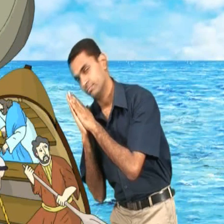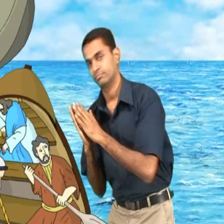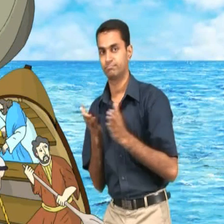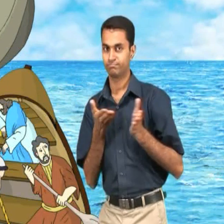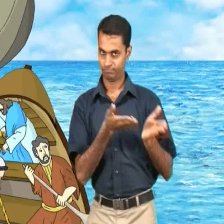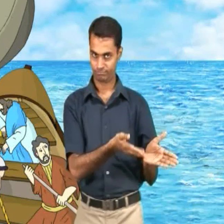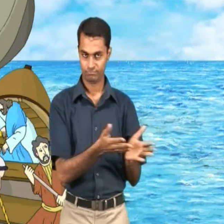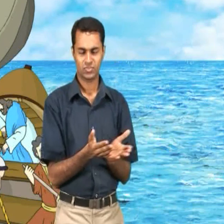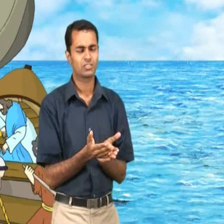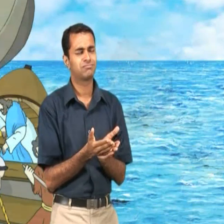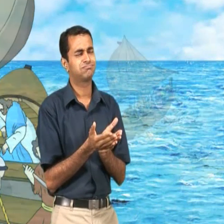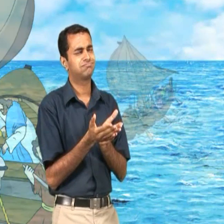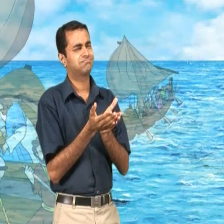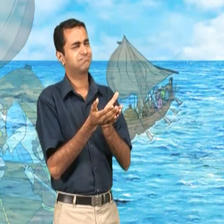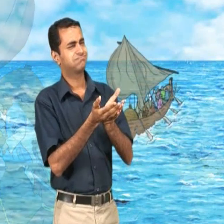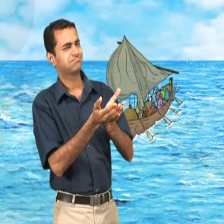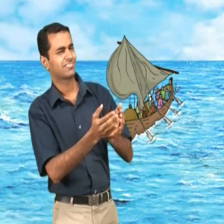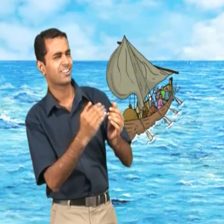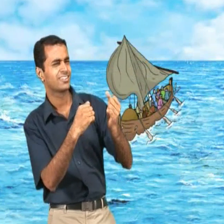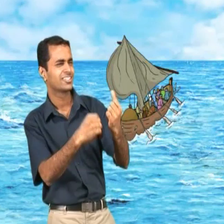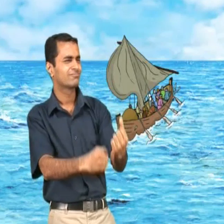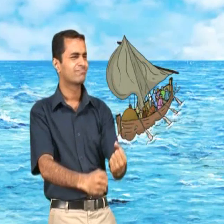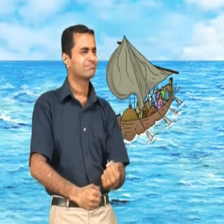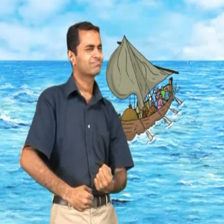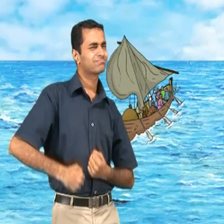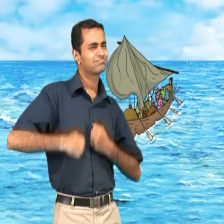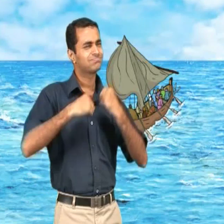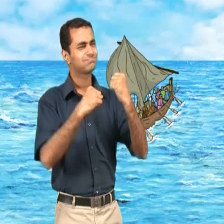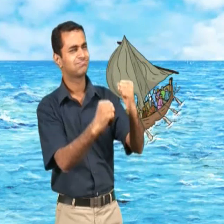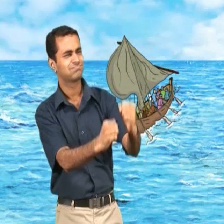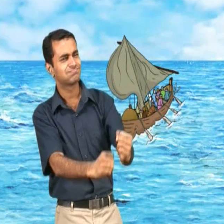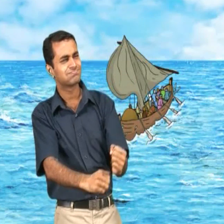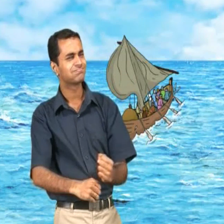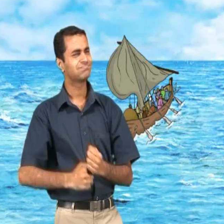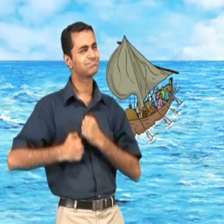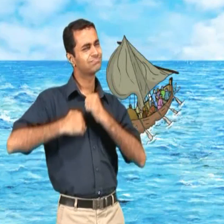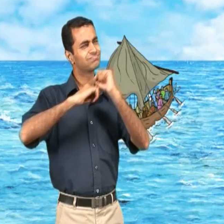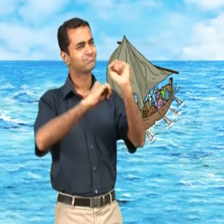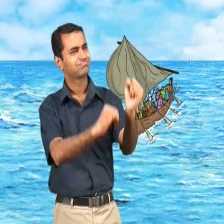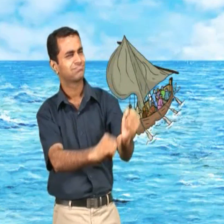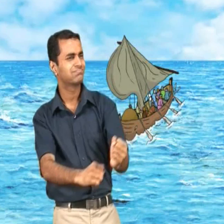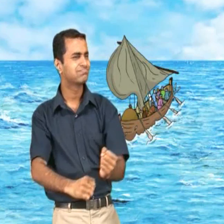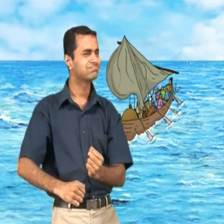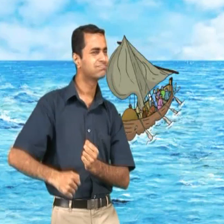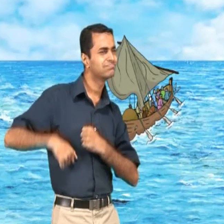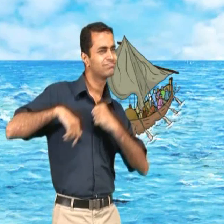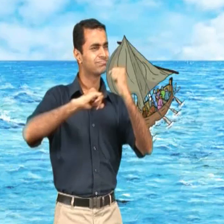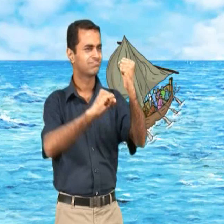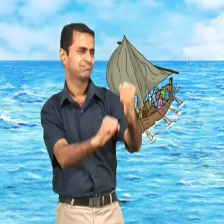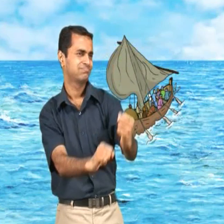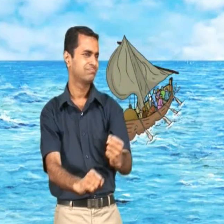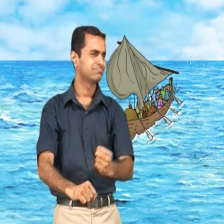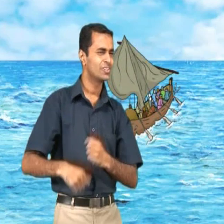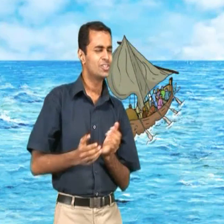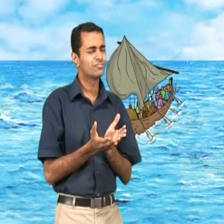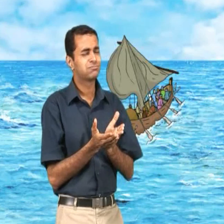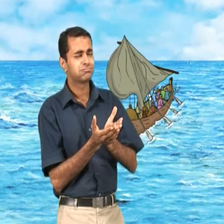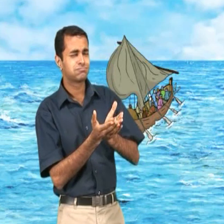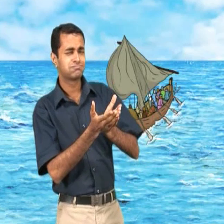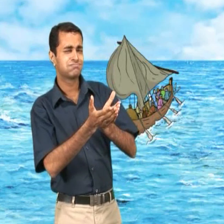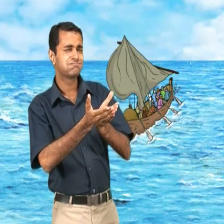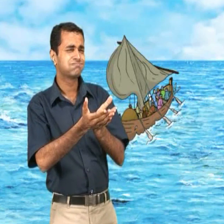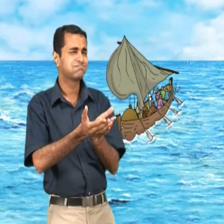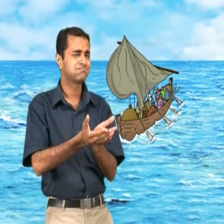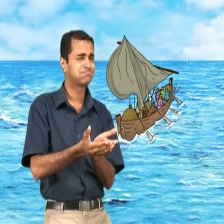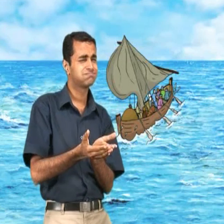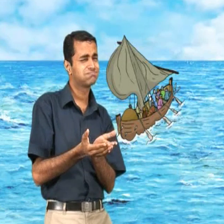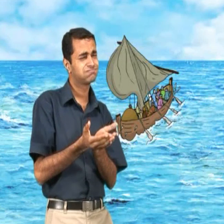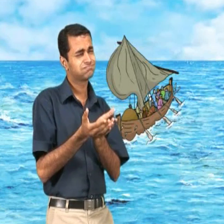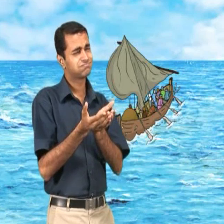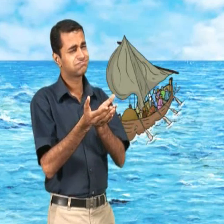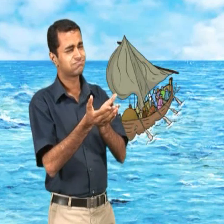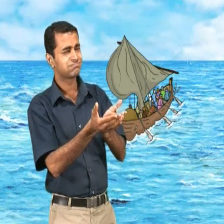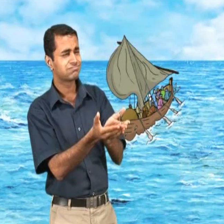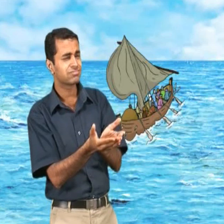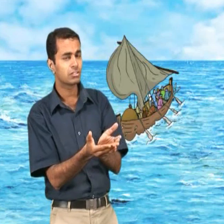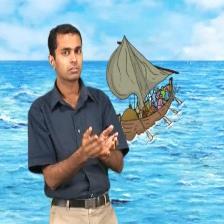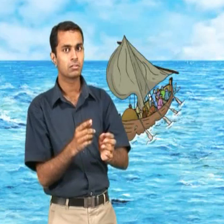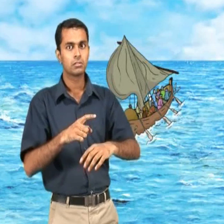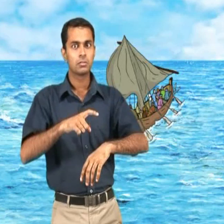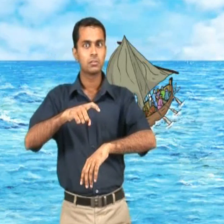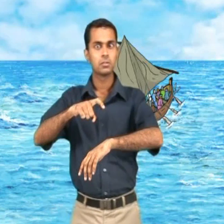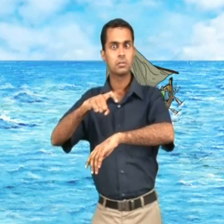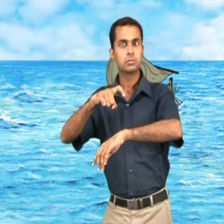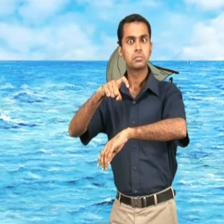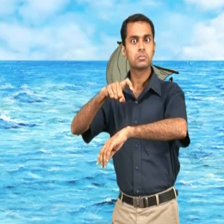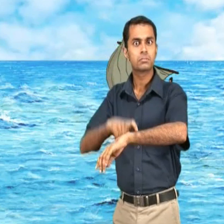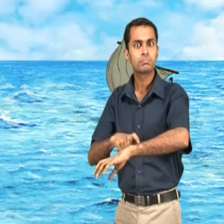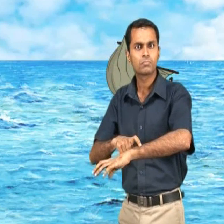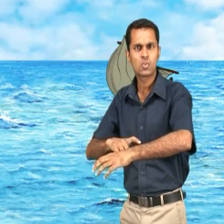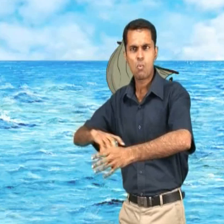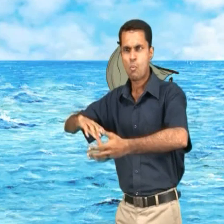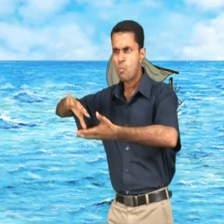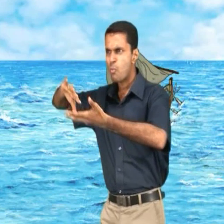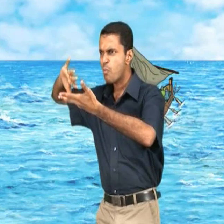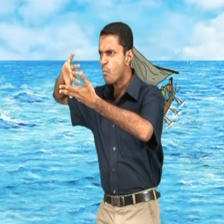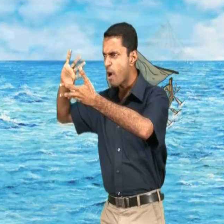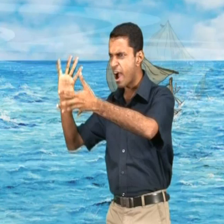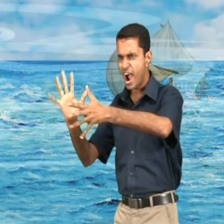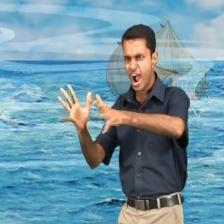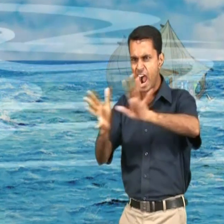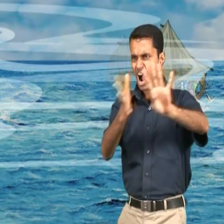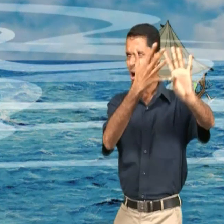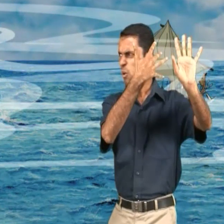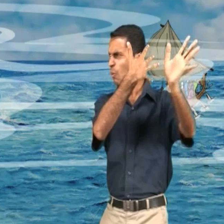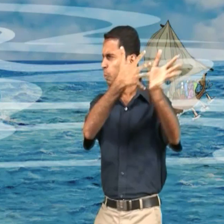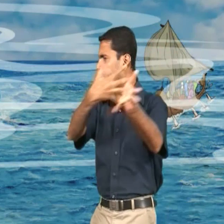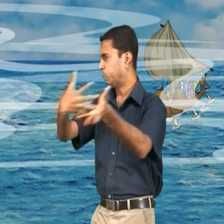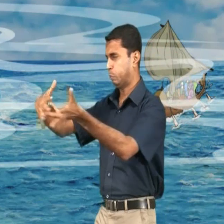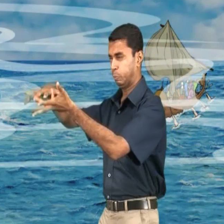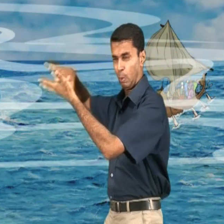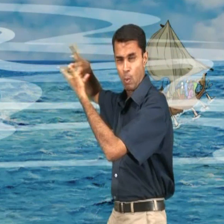And there were other boats with Him.